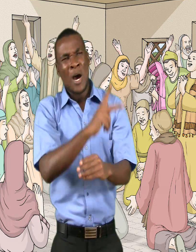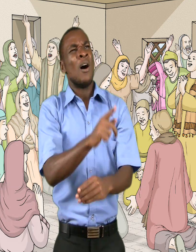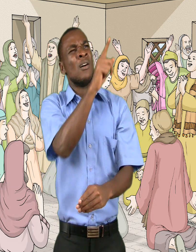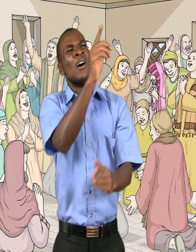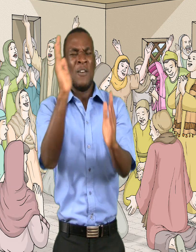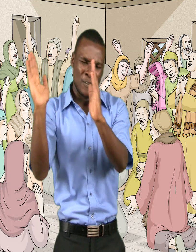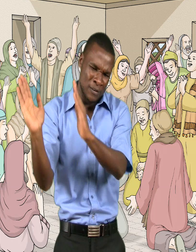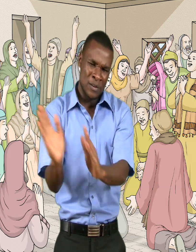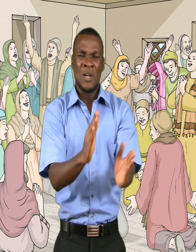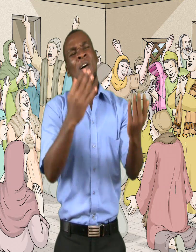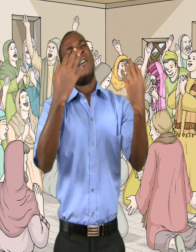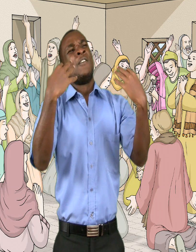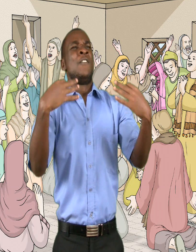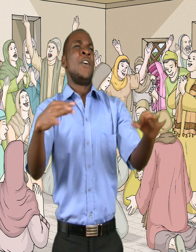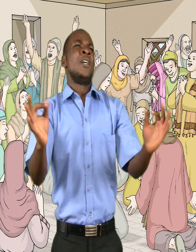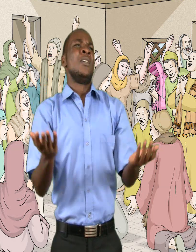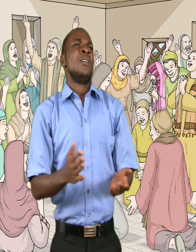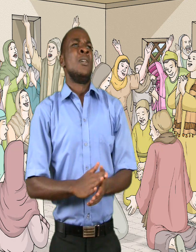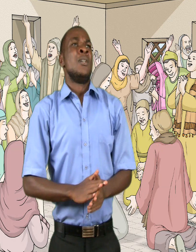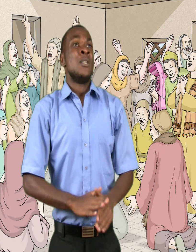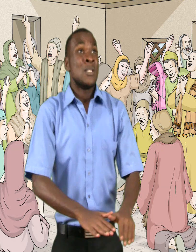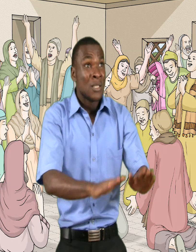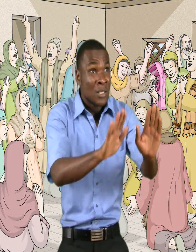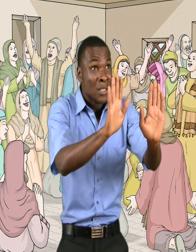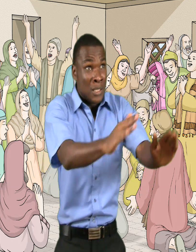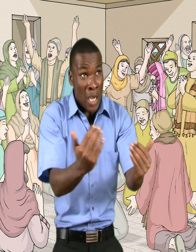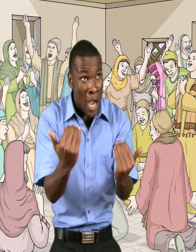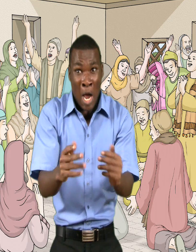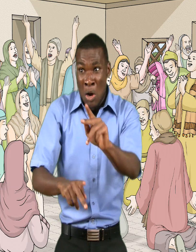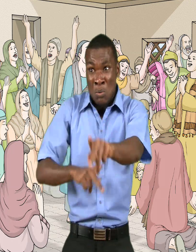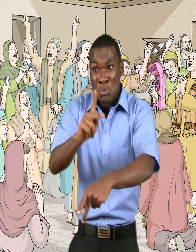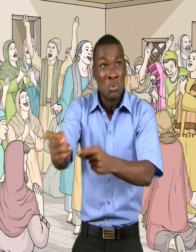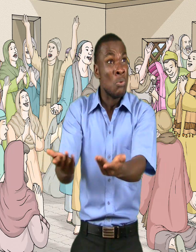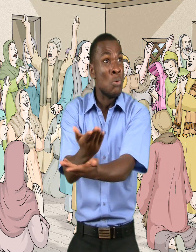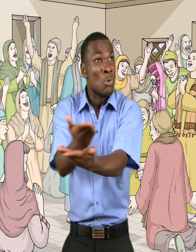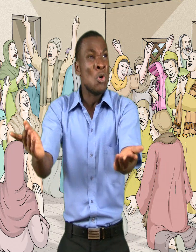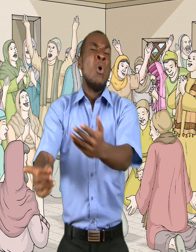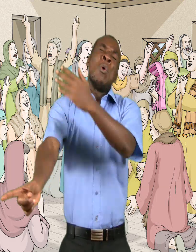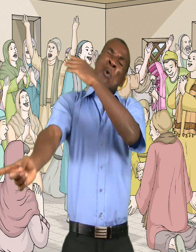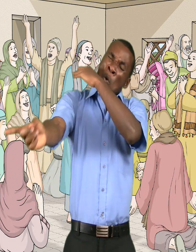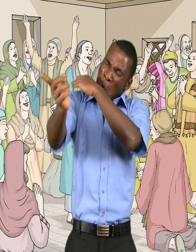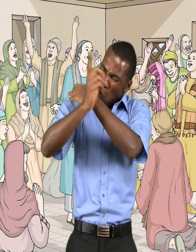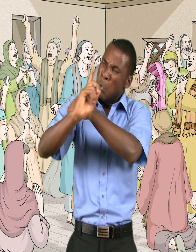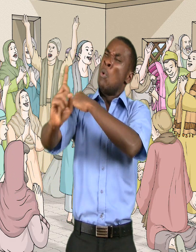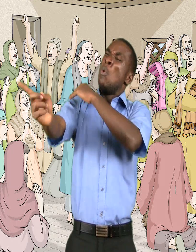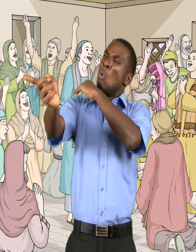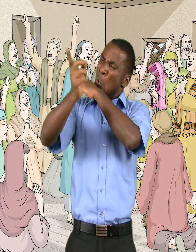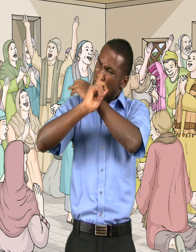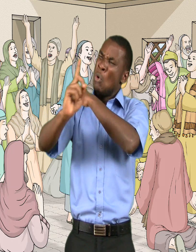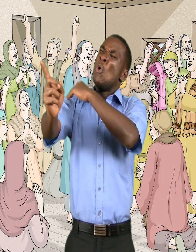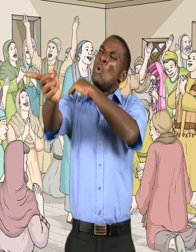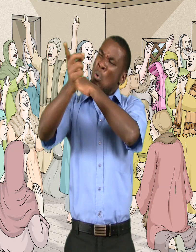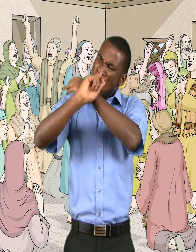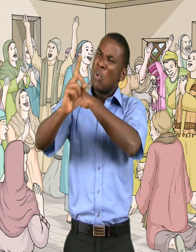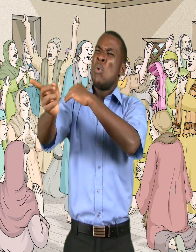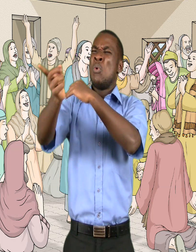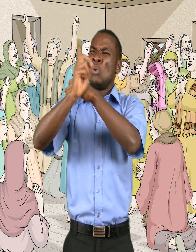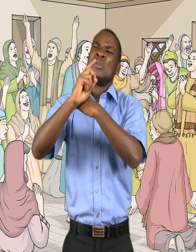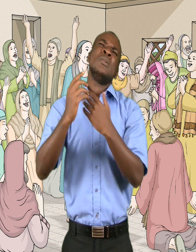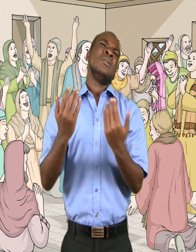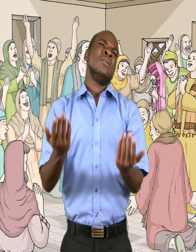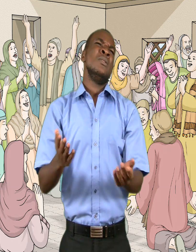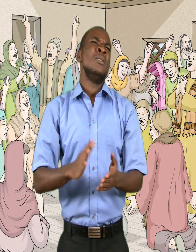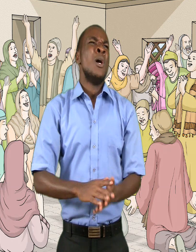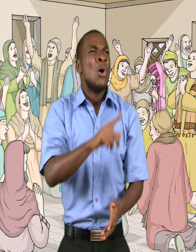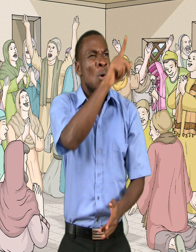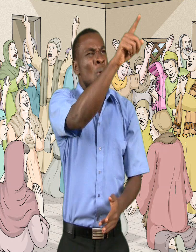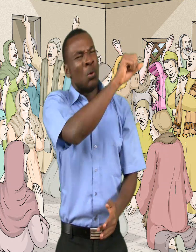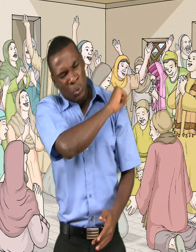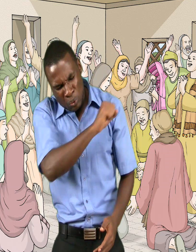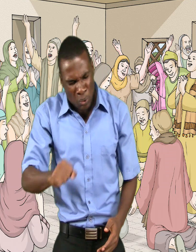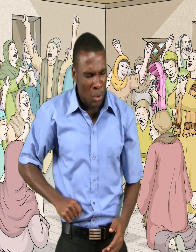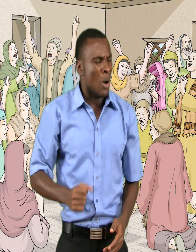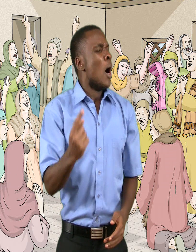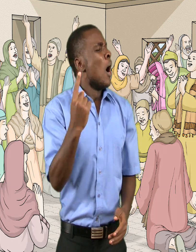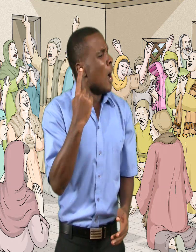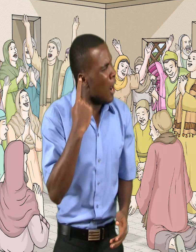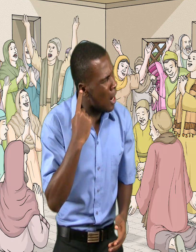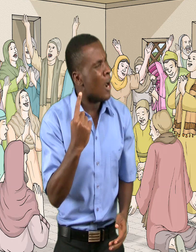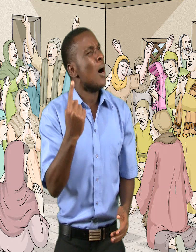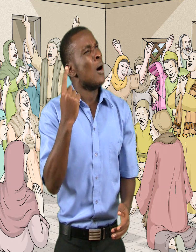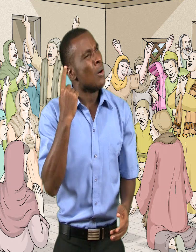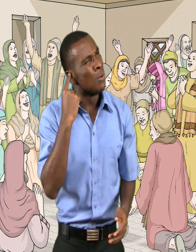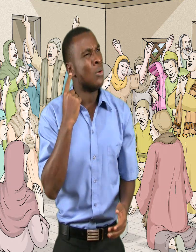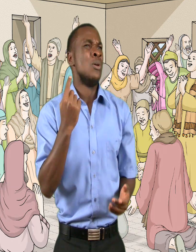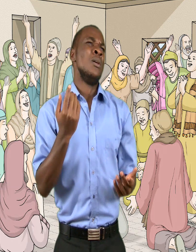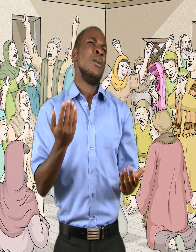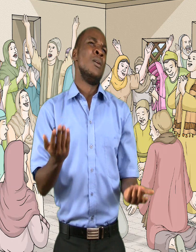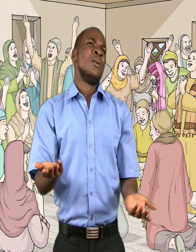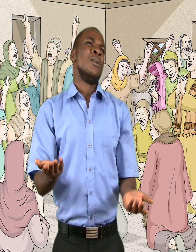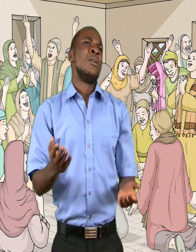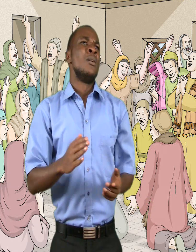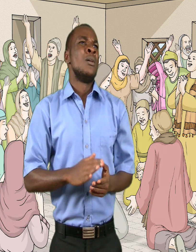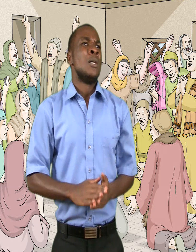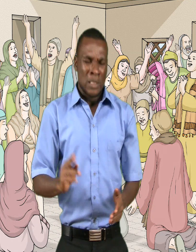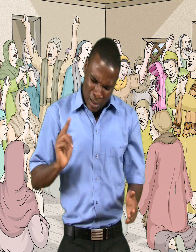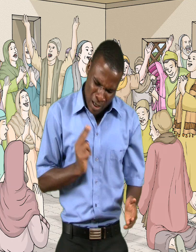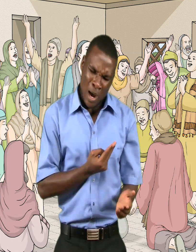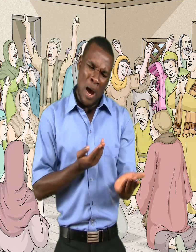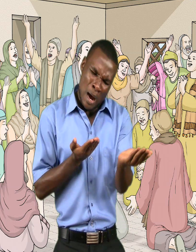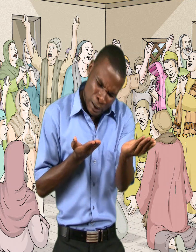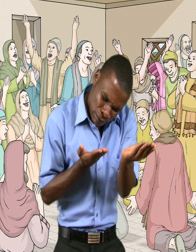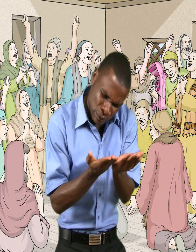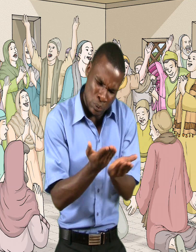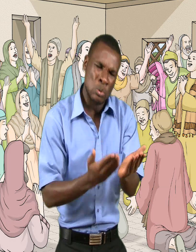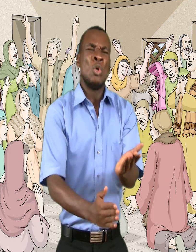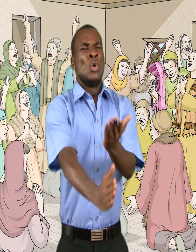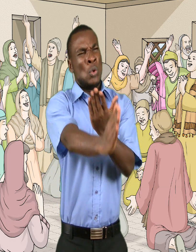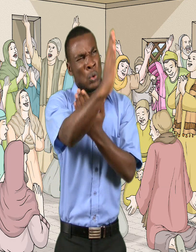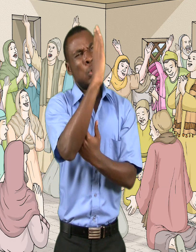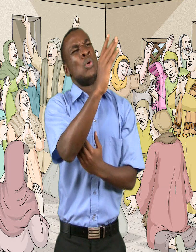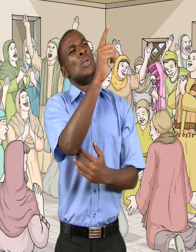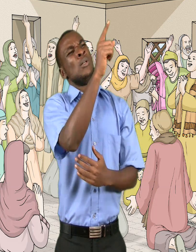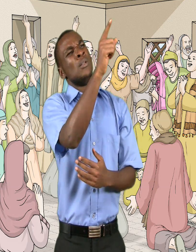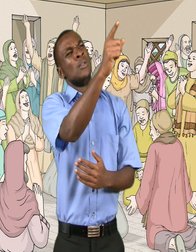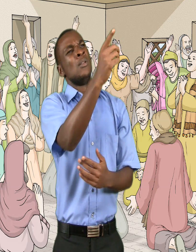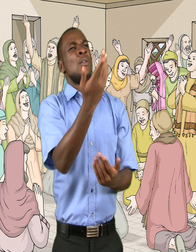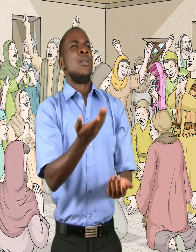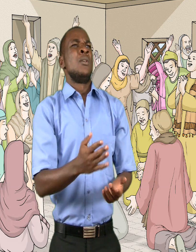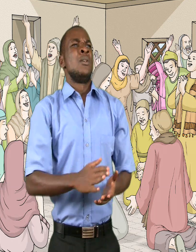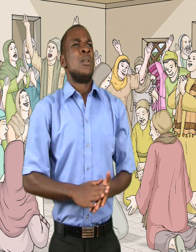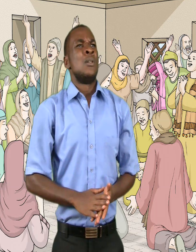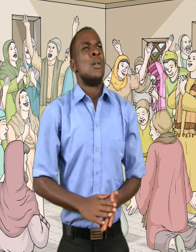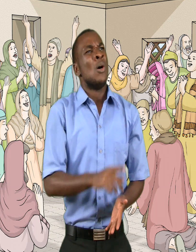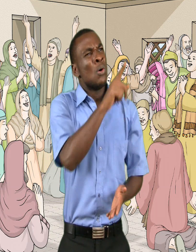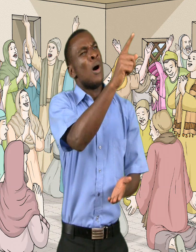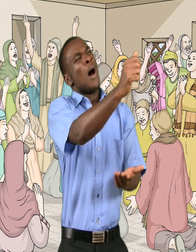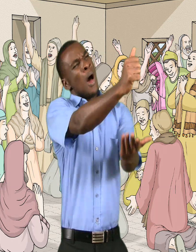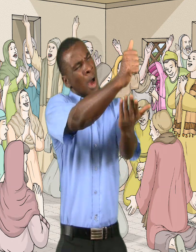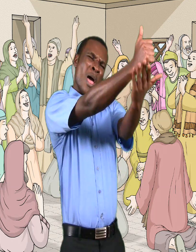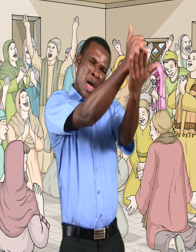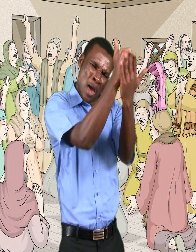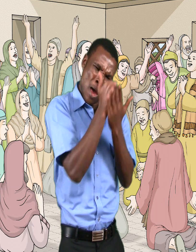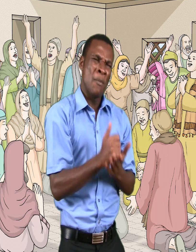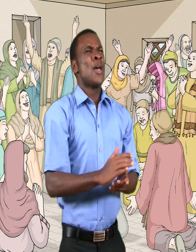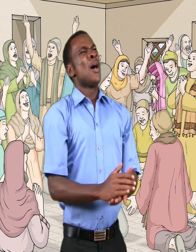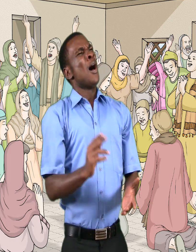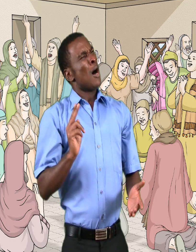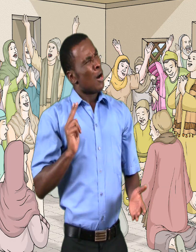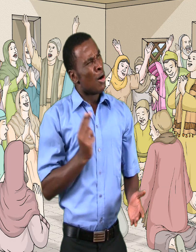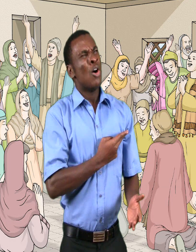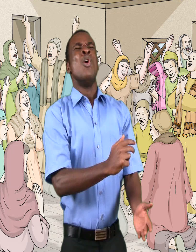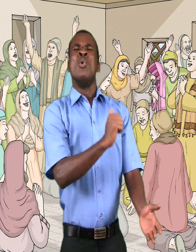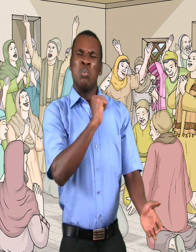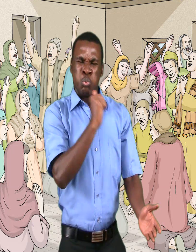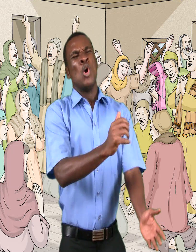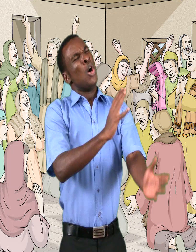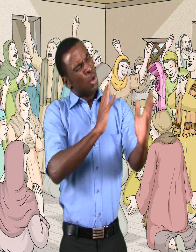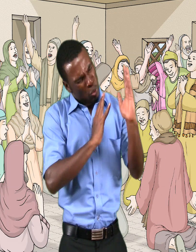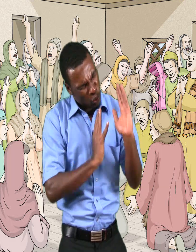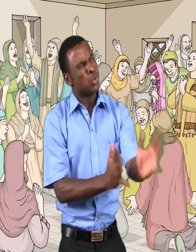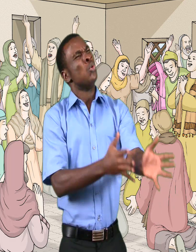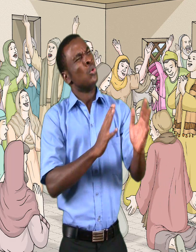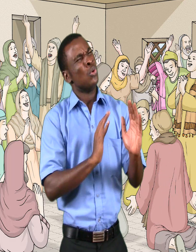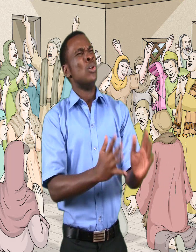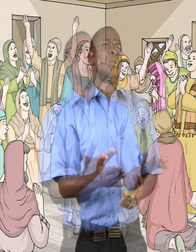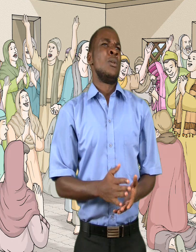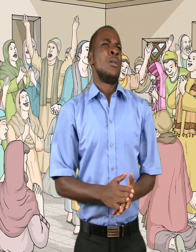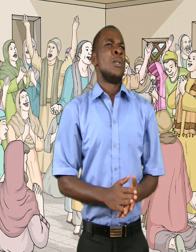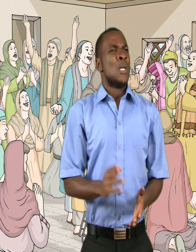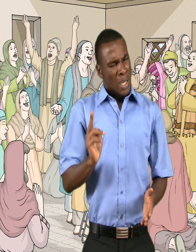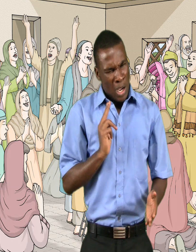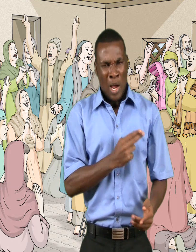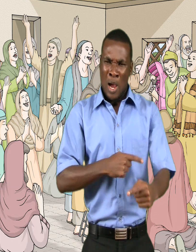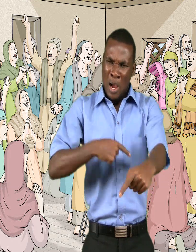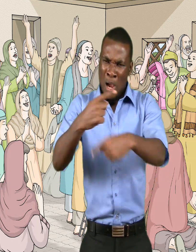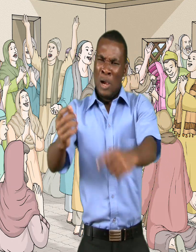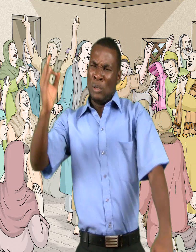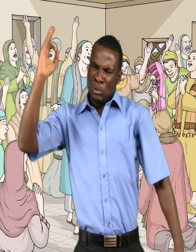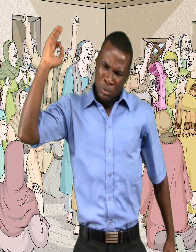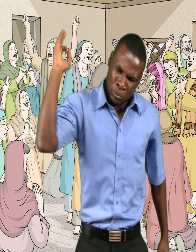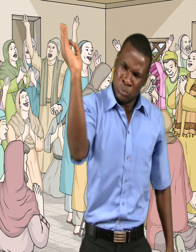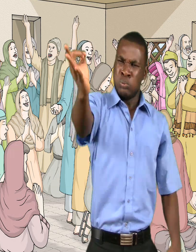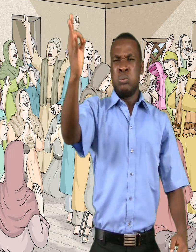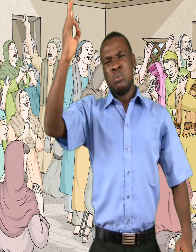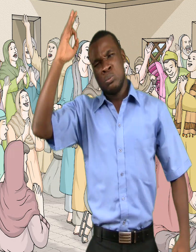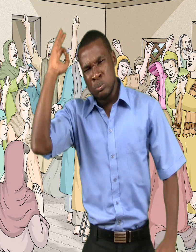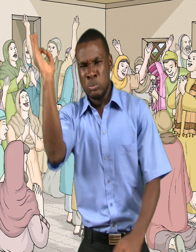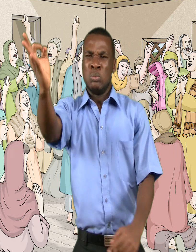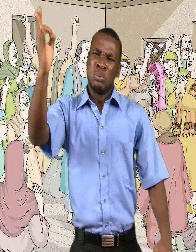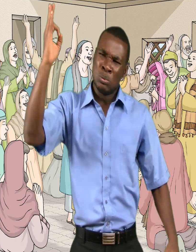They carried out what Your hand and will had decided beforehand would happen.